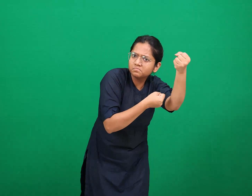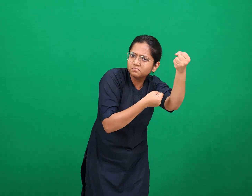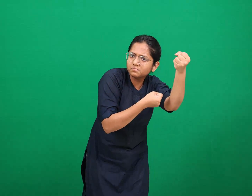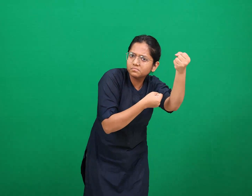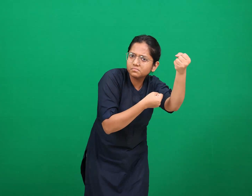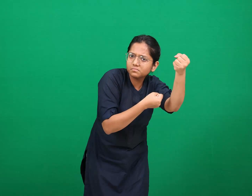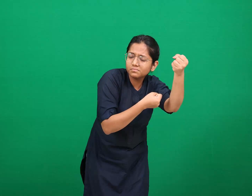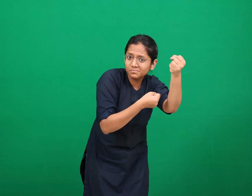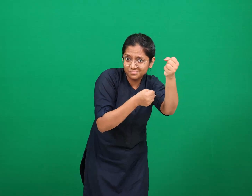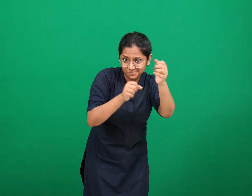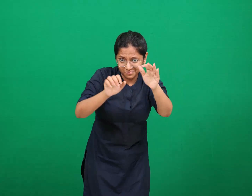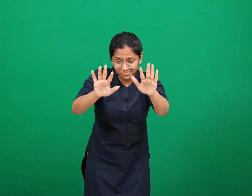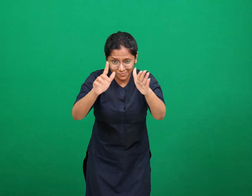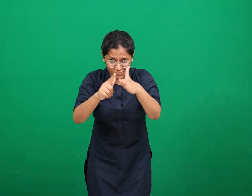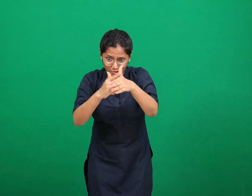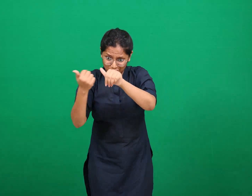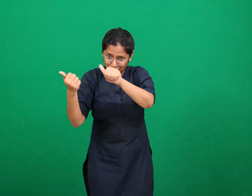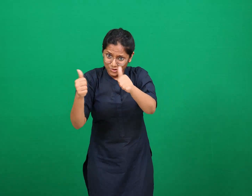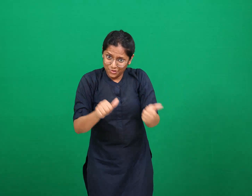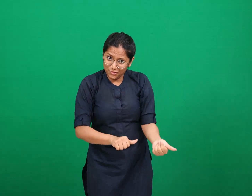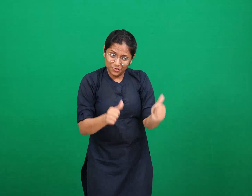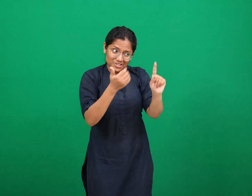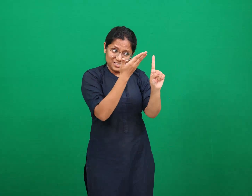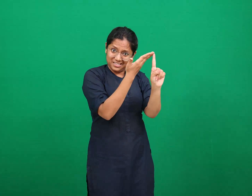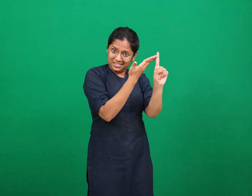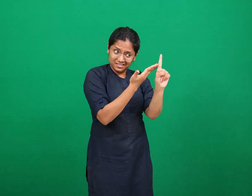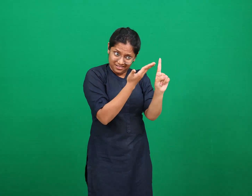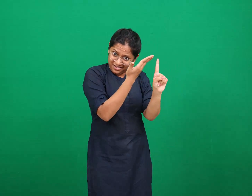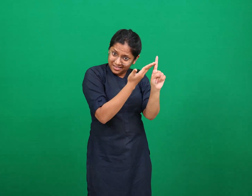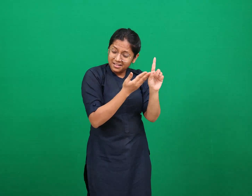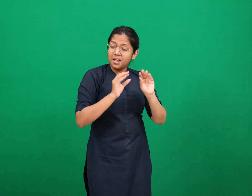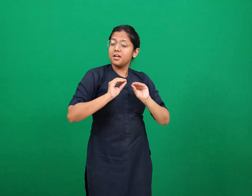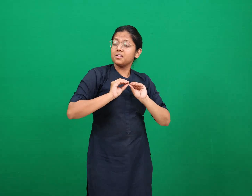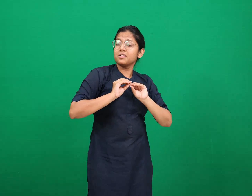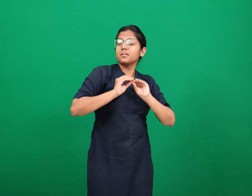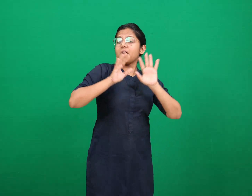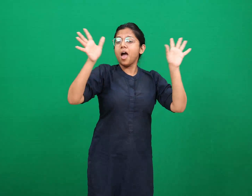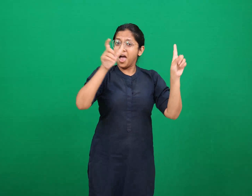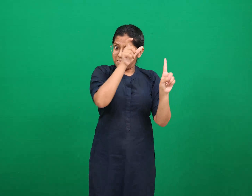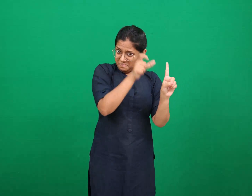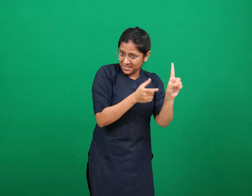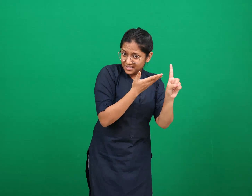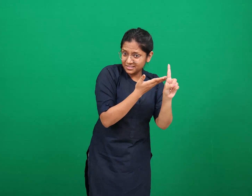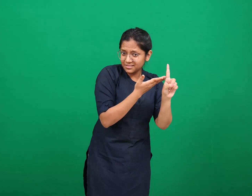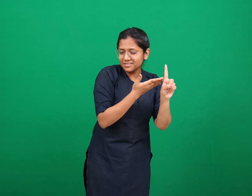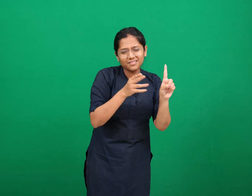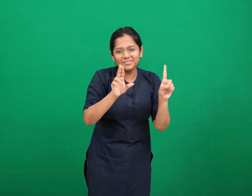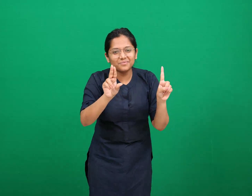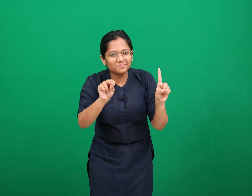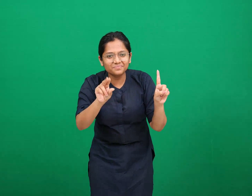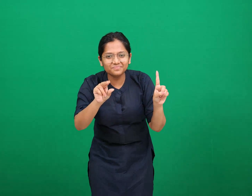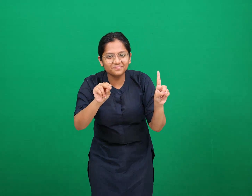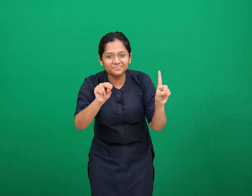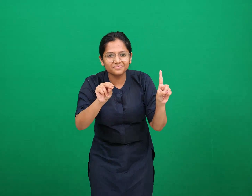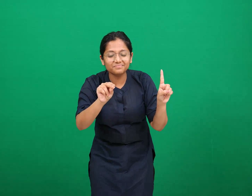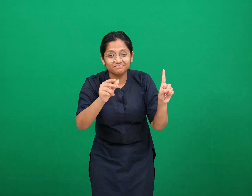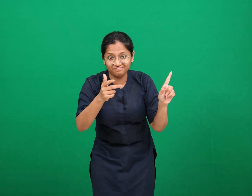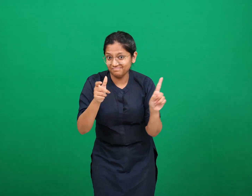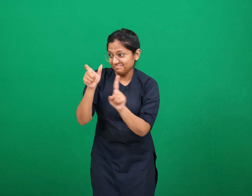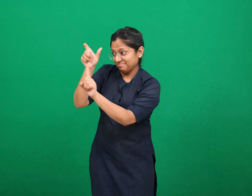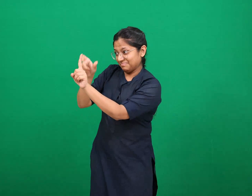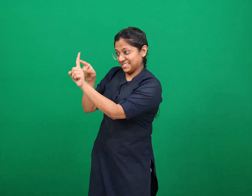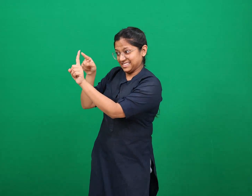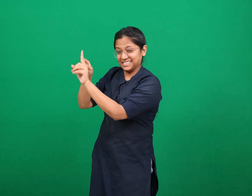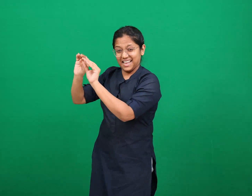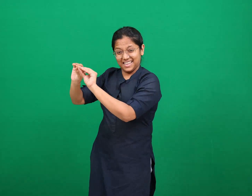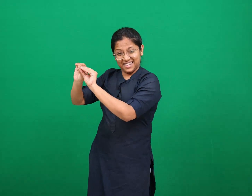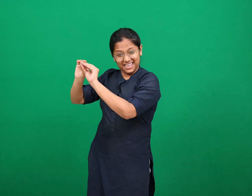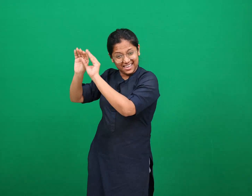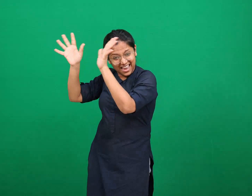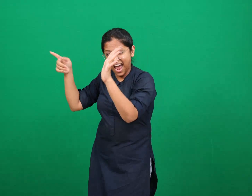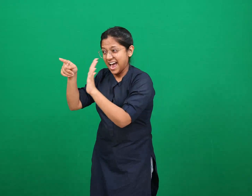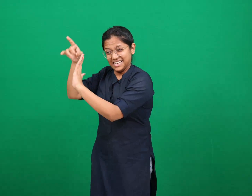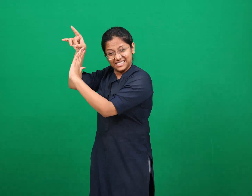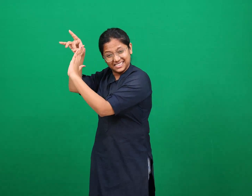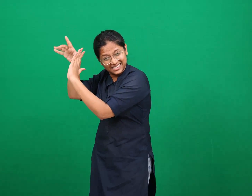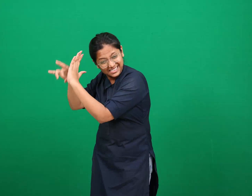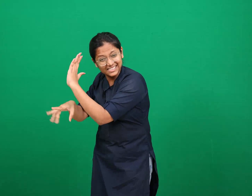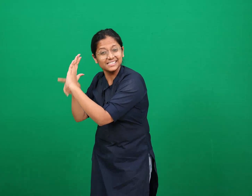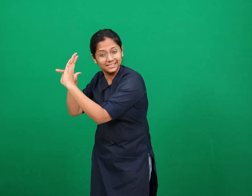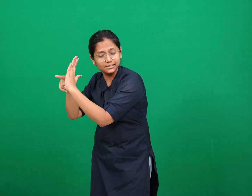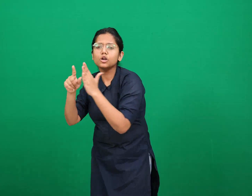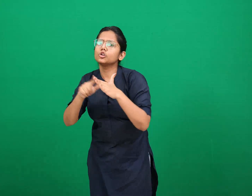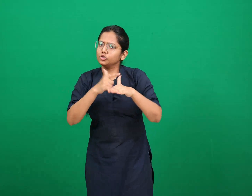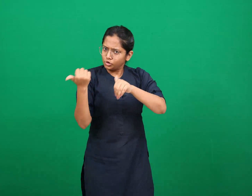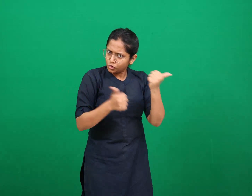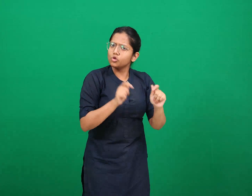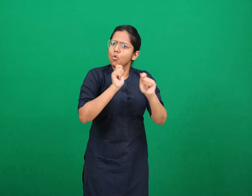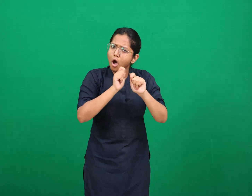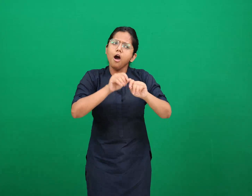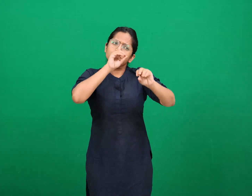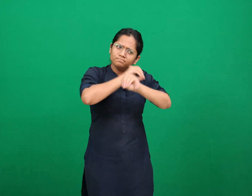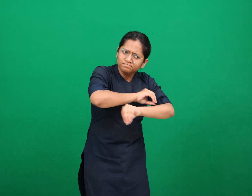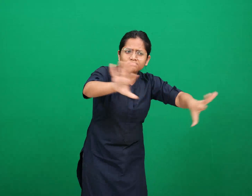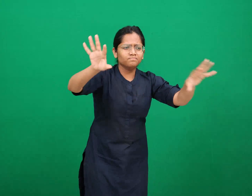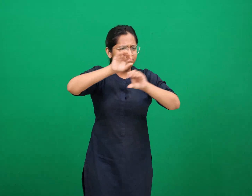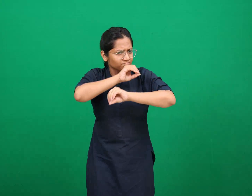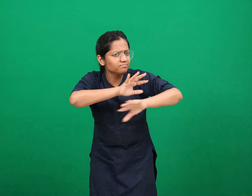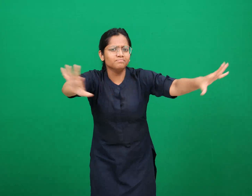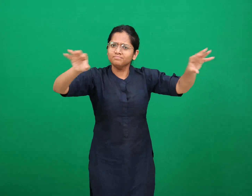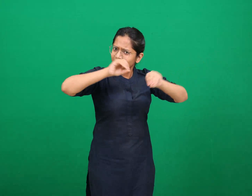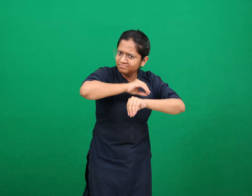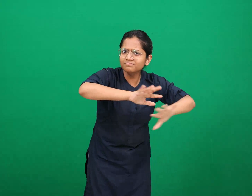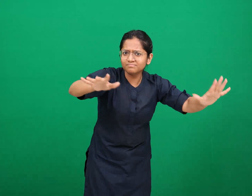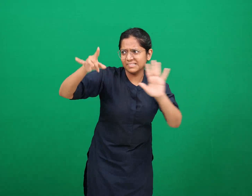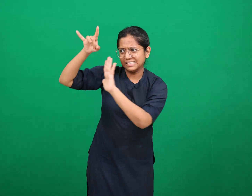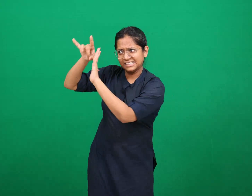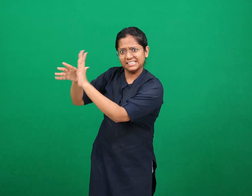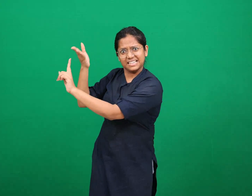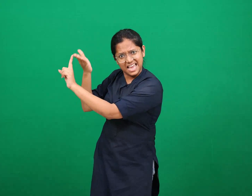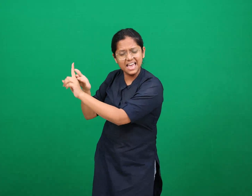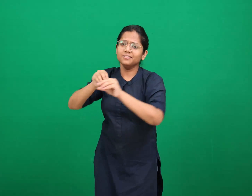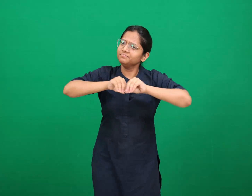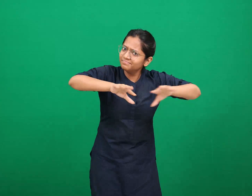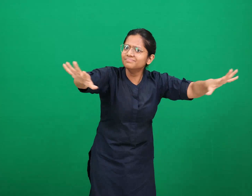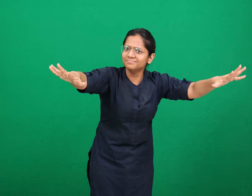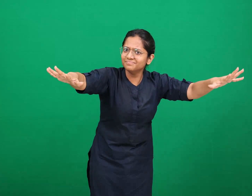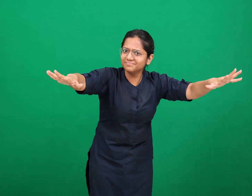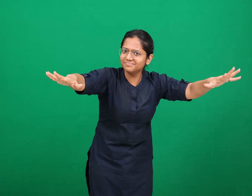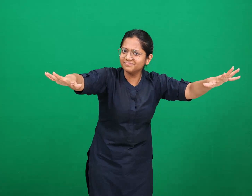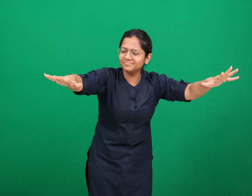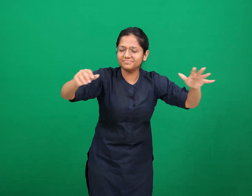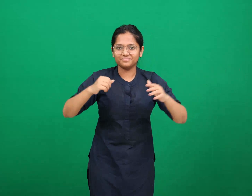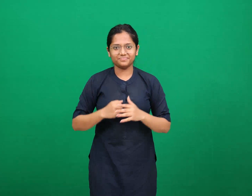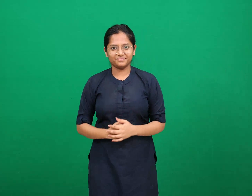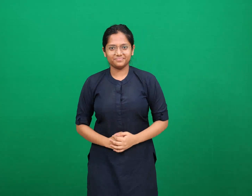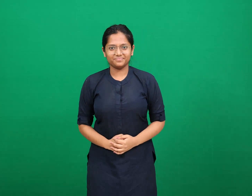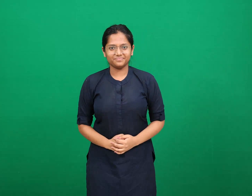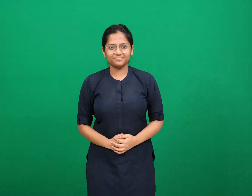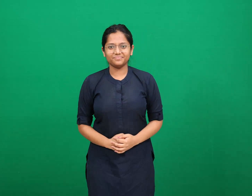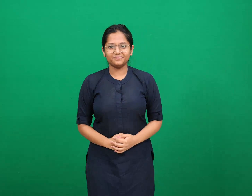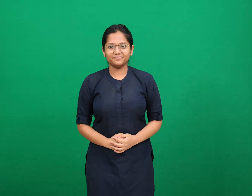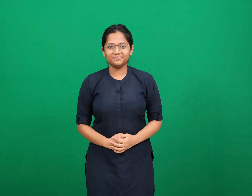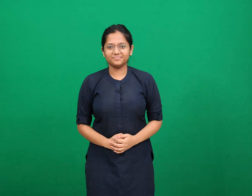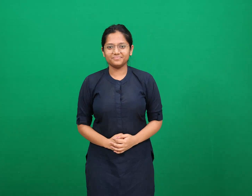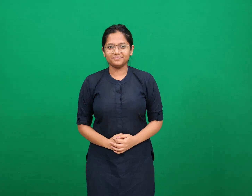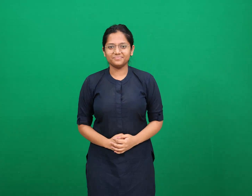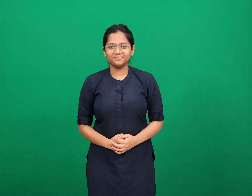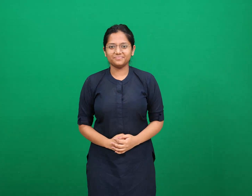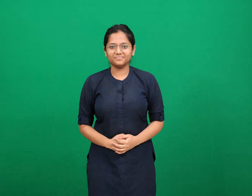He himself was not the Light, but he came to testify about the Light.